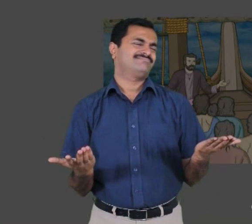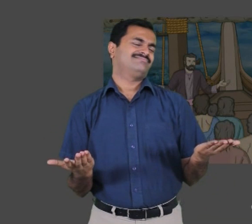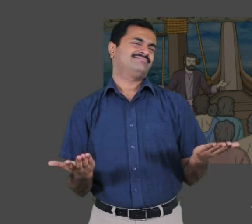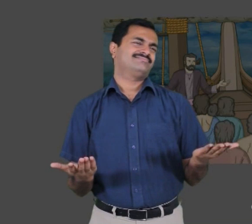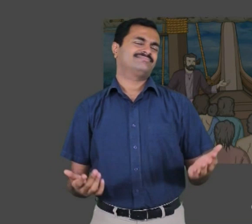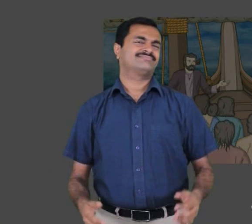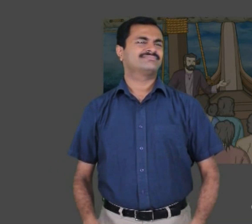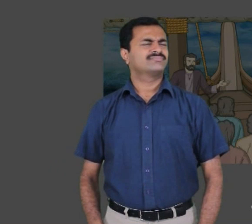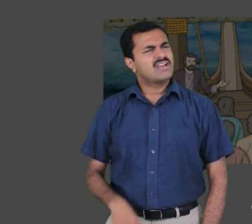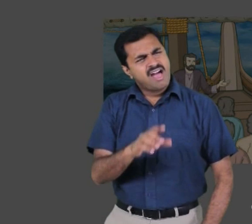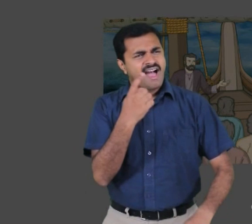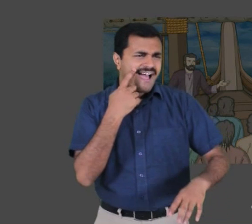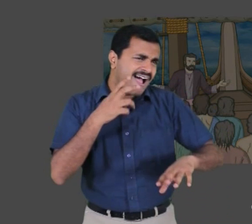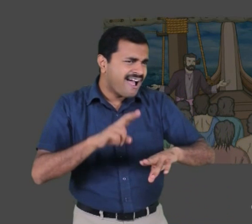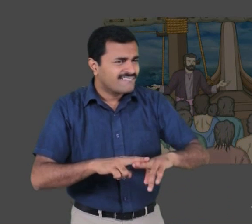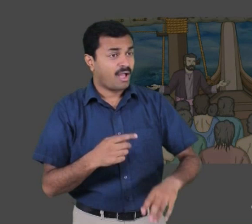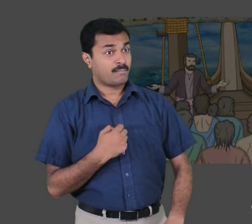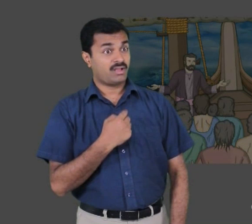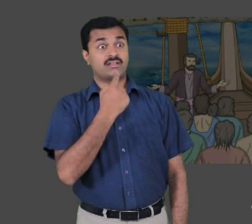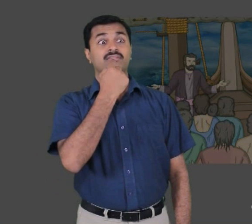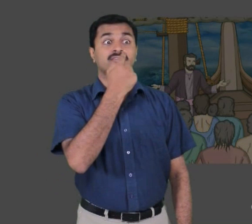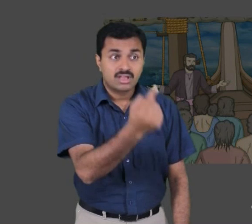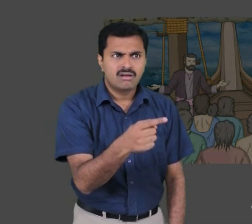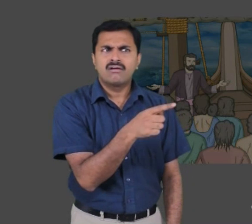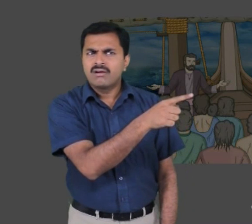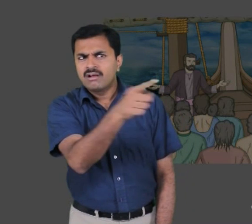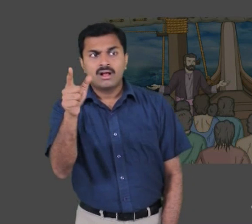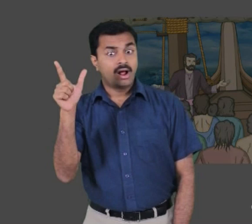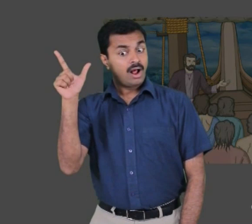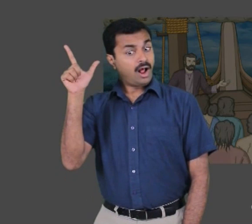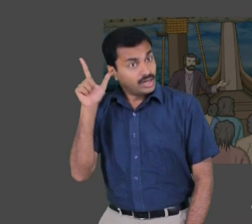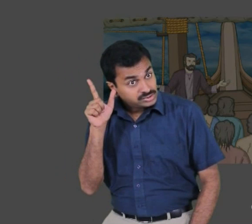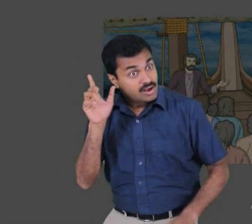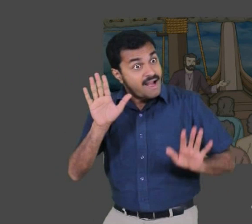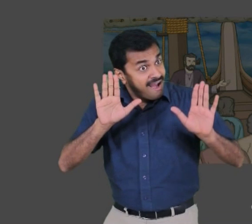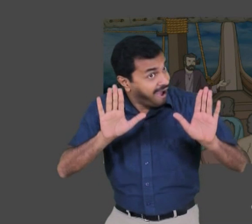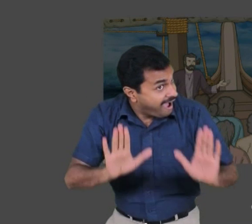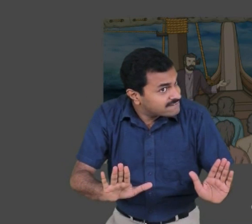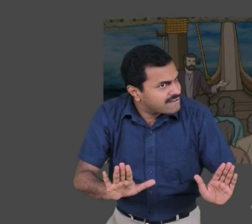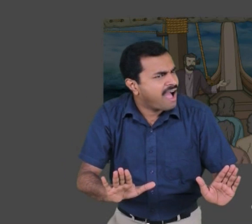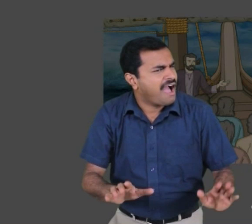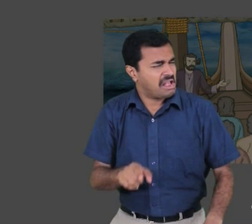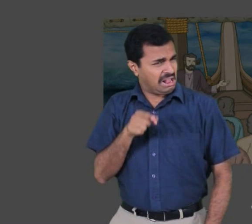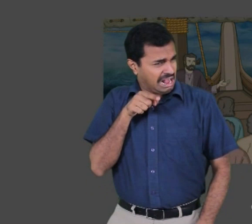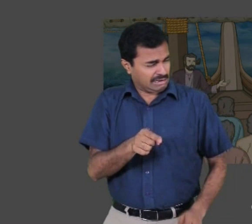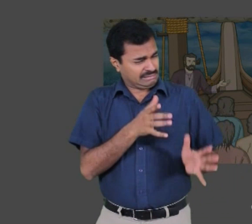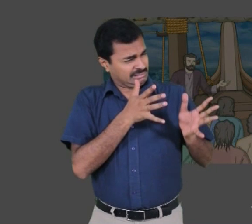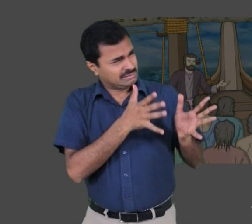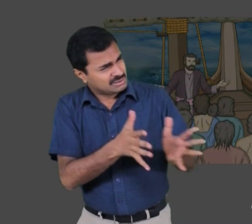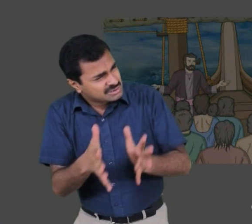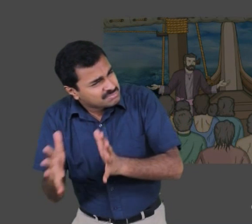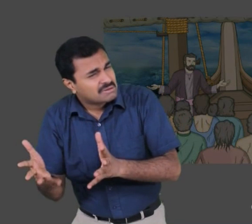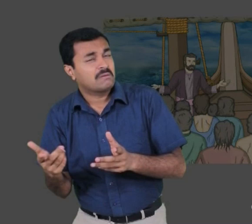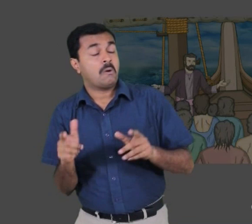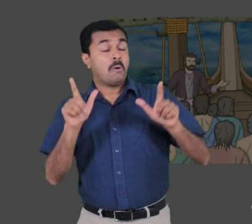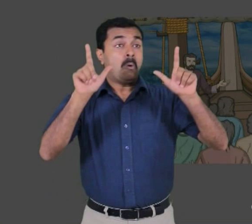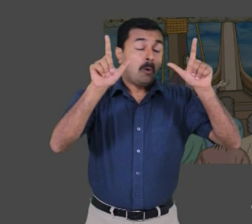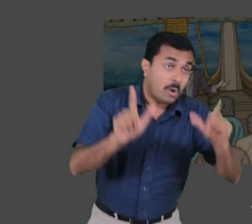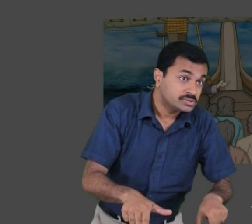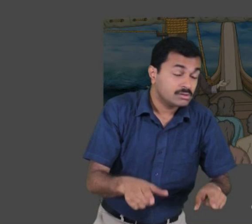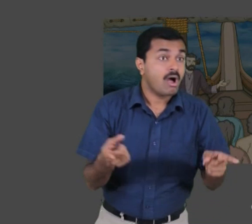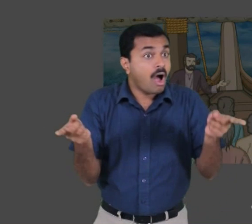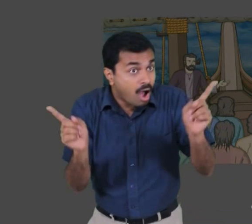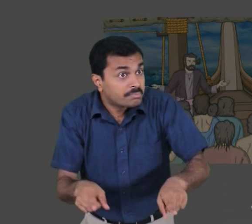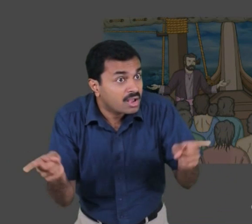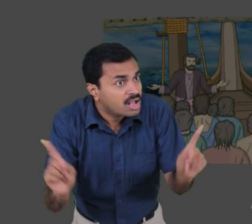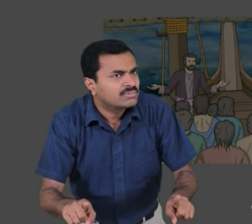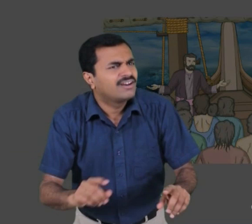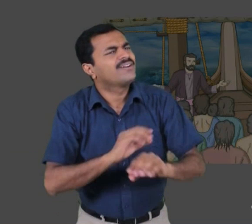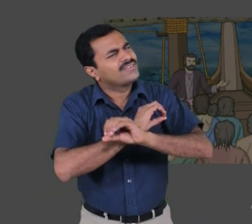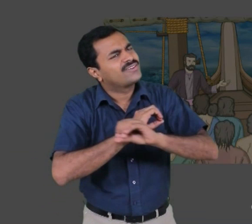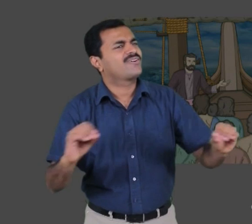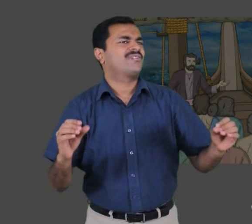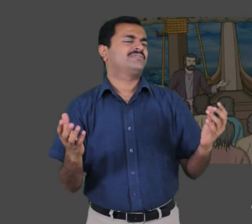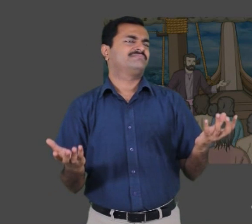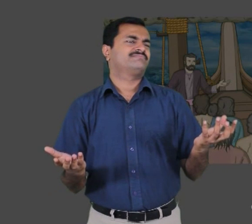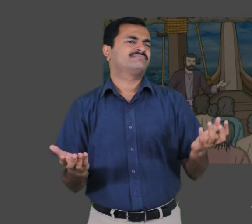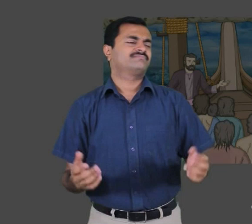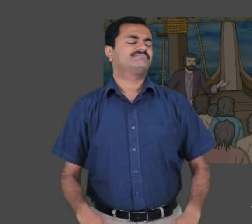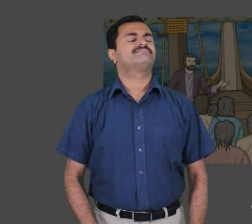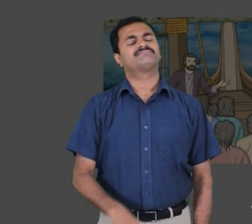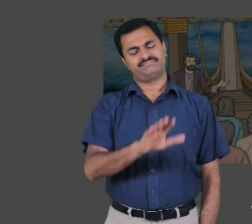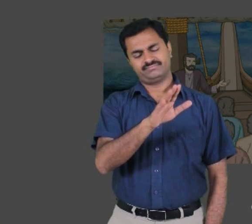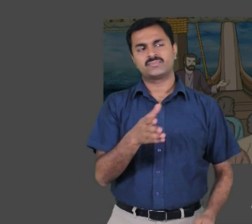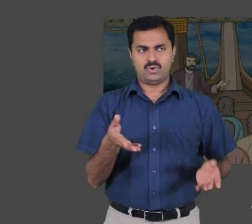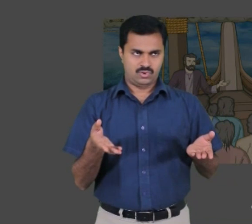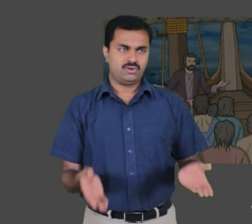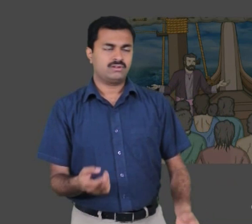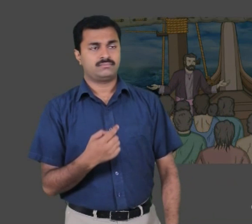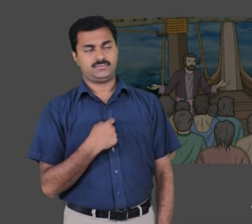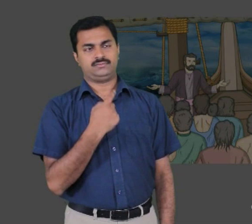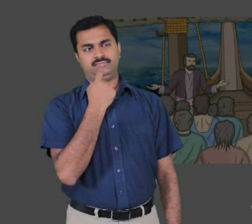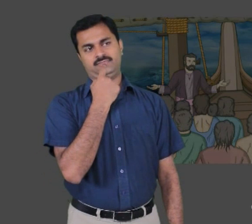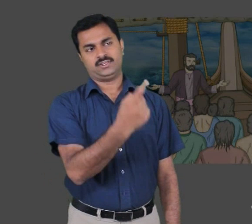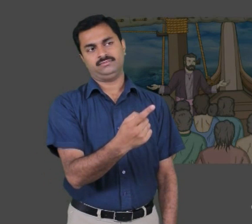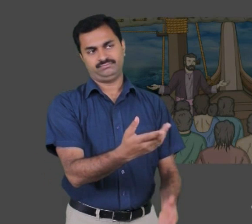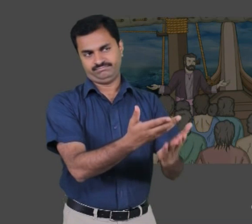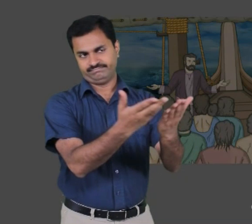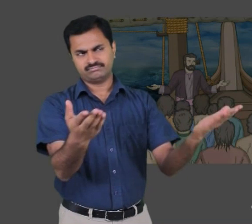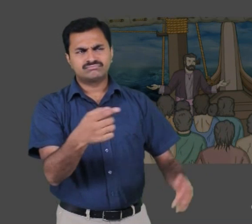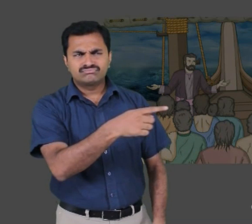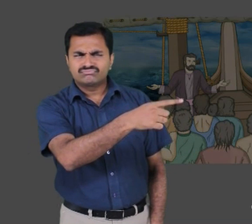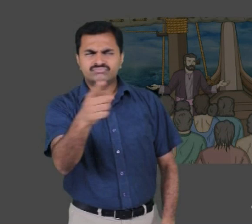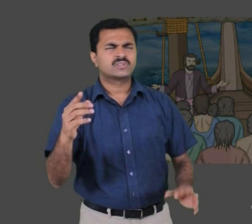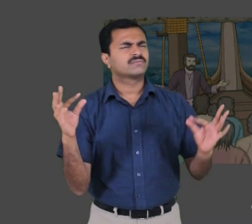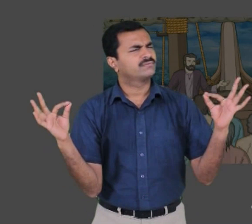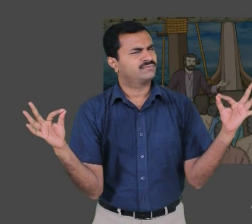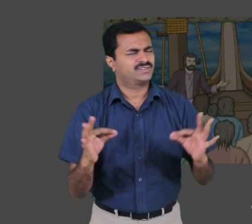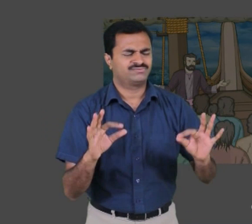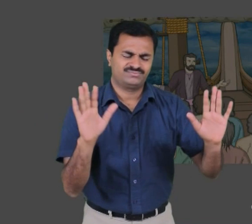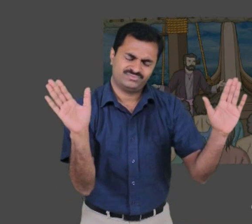Then you would have averted this disaster and loss.